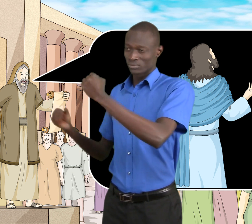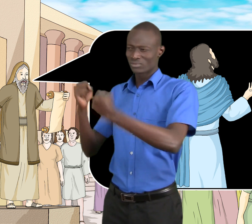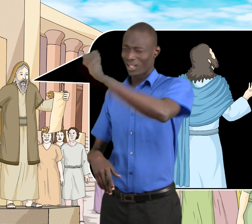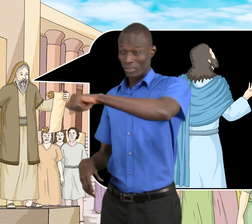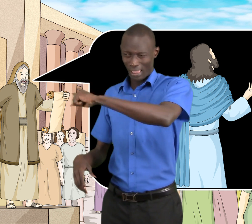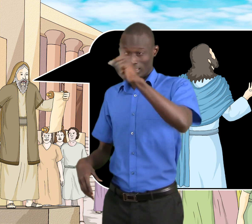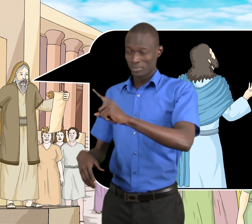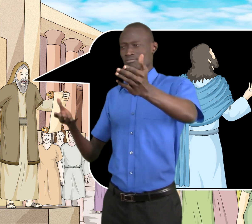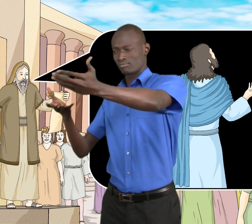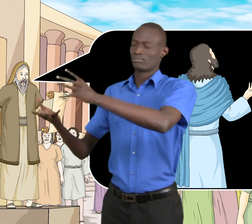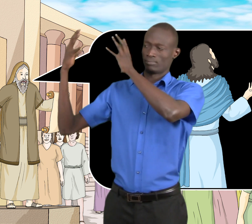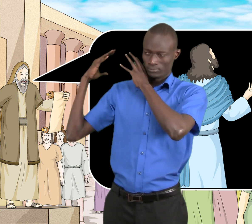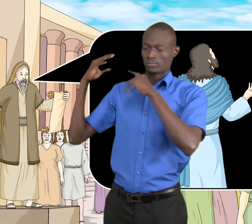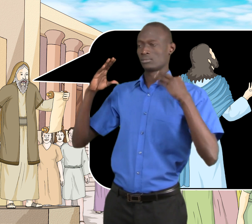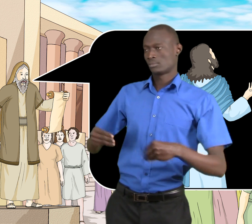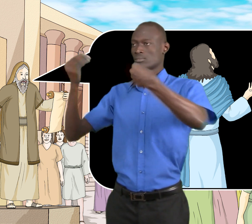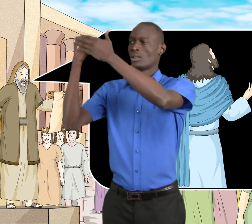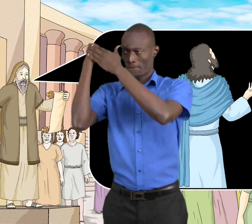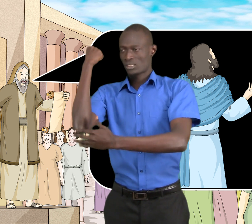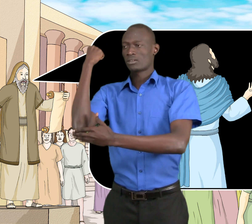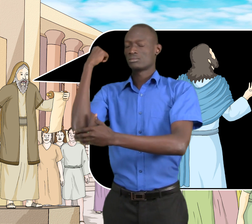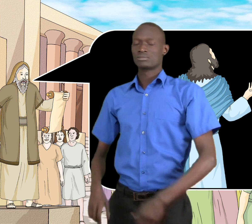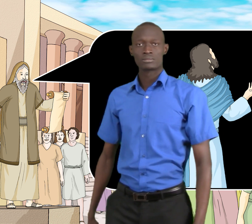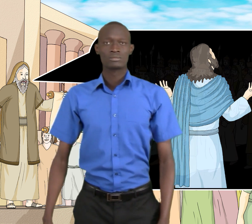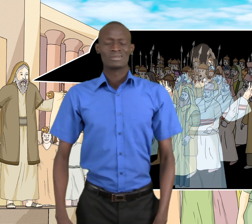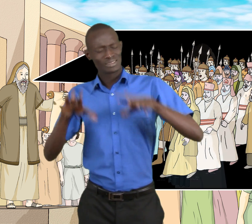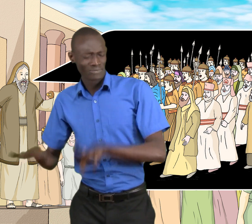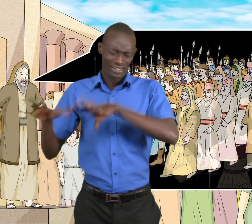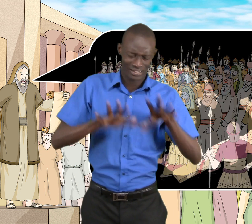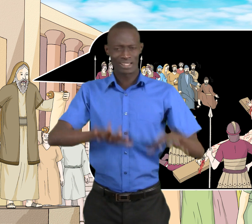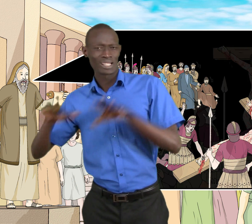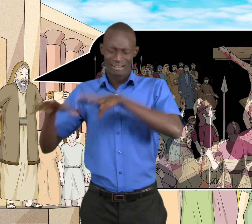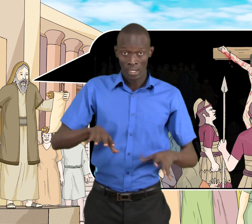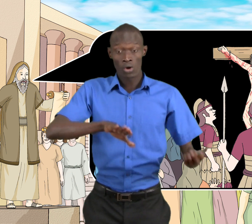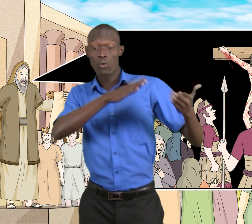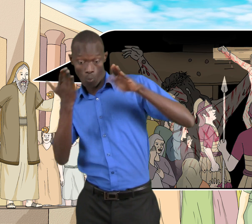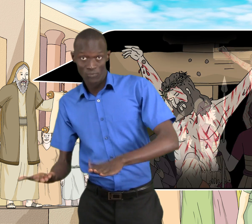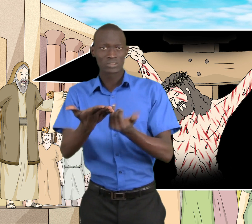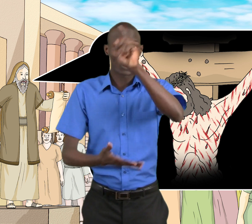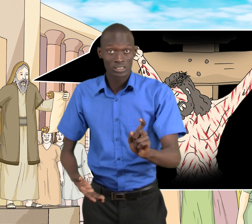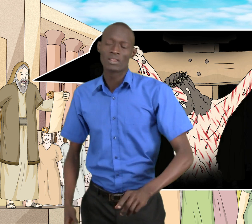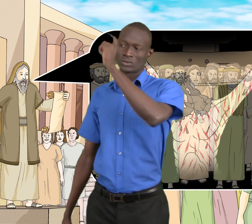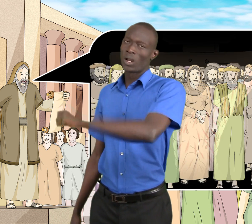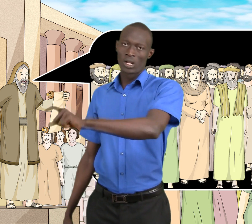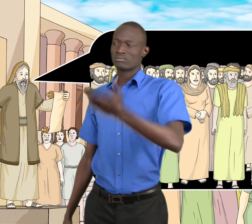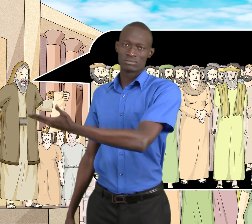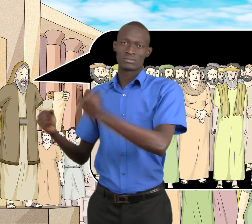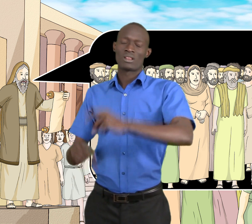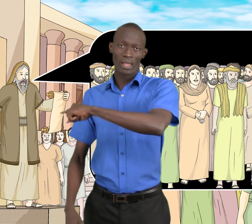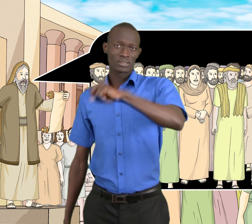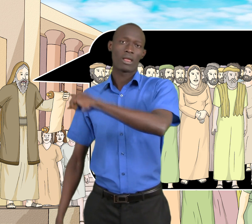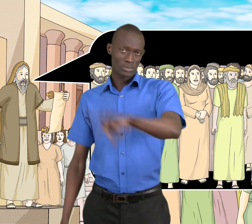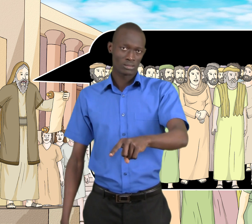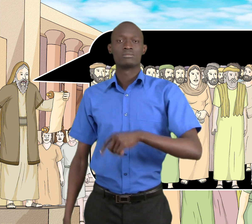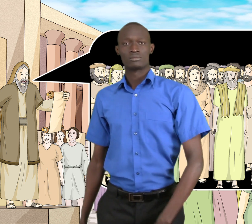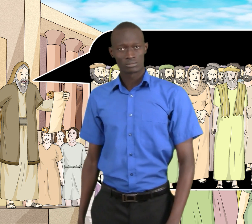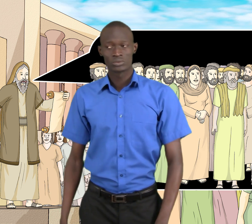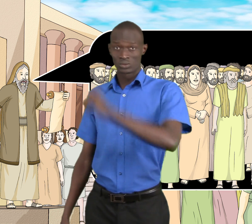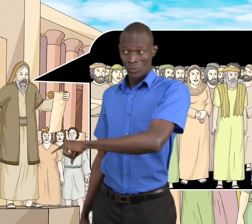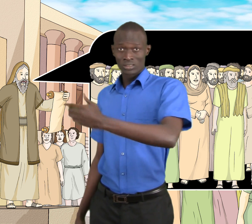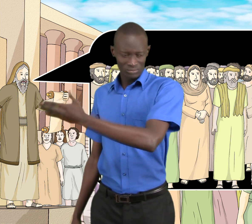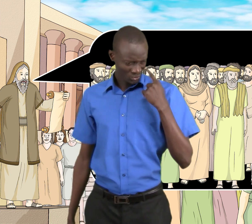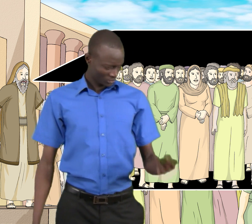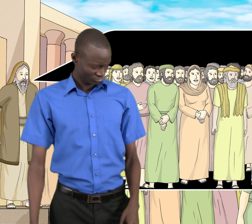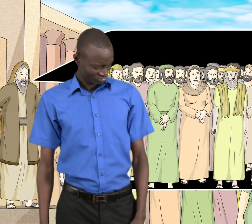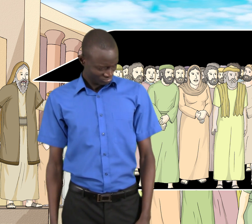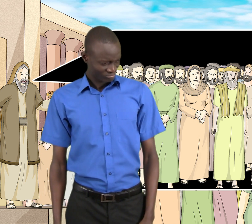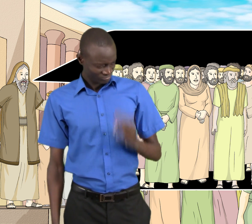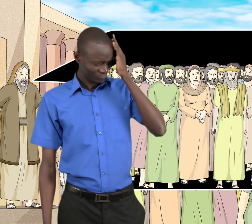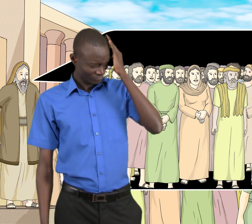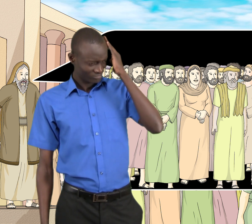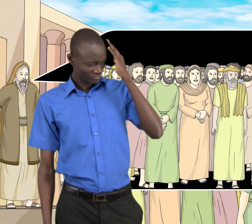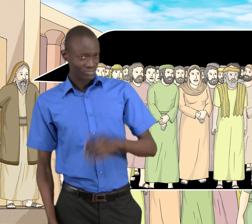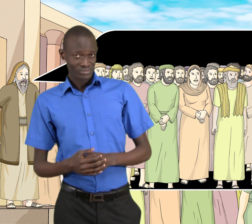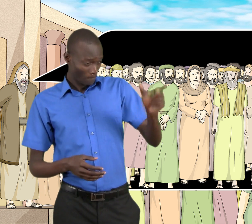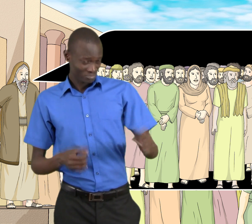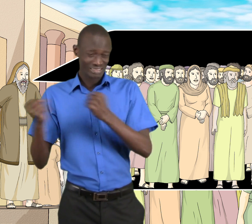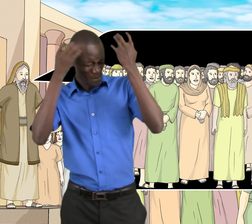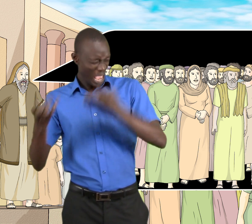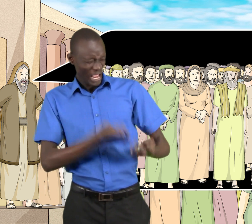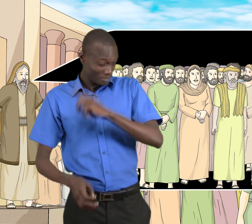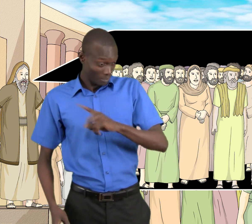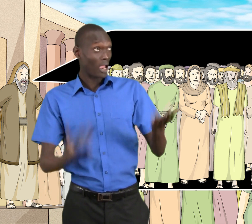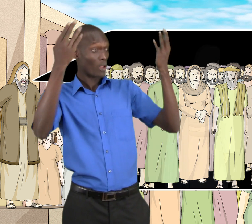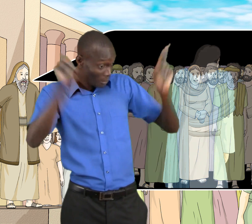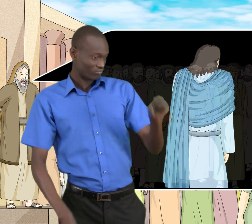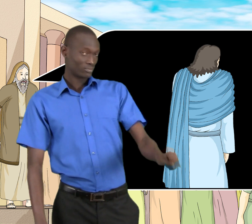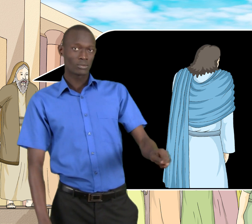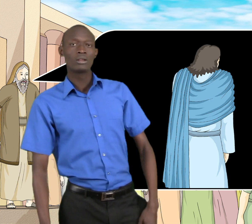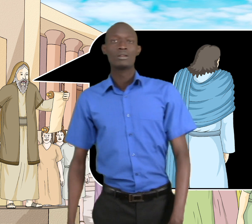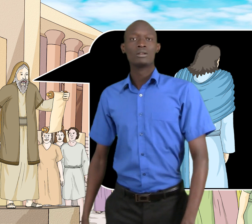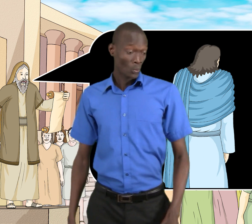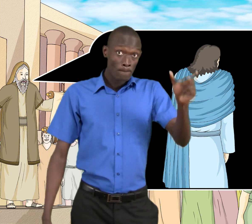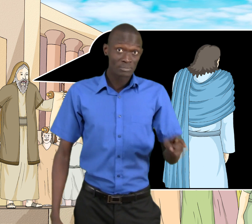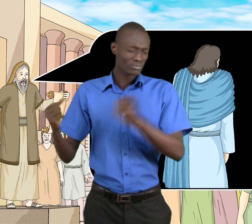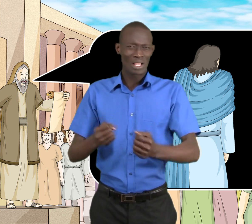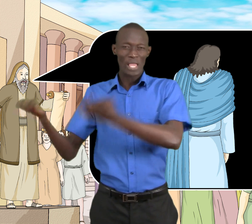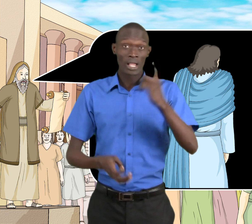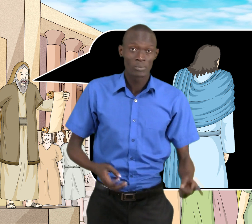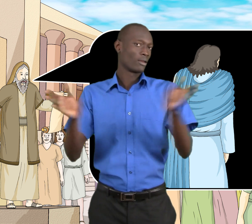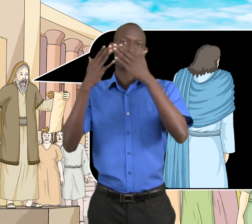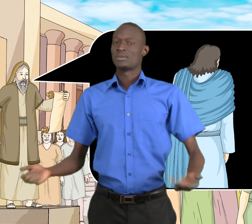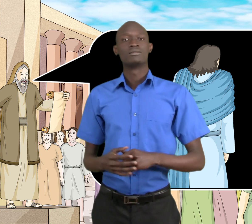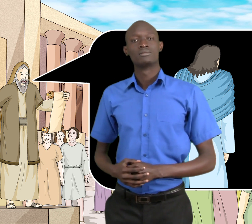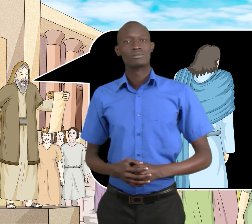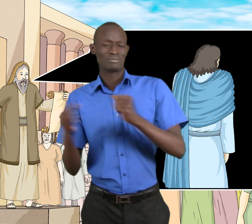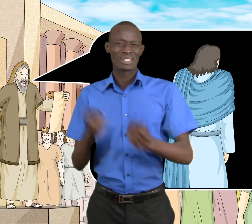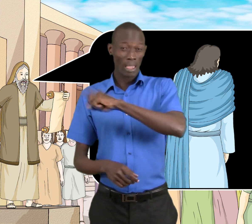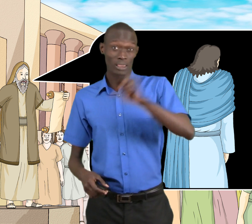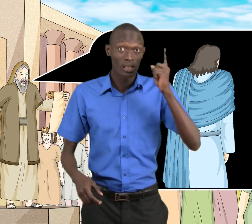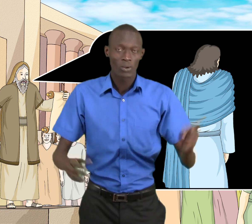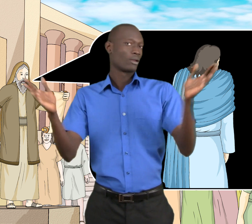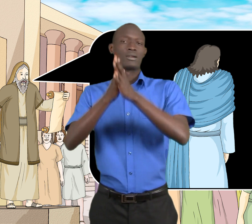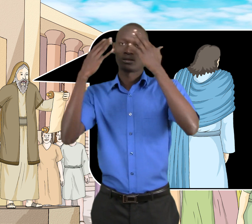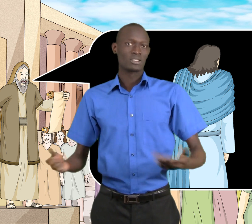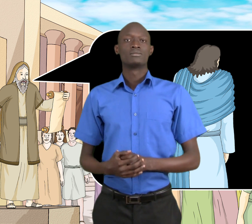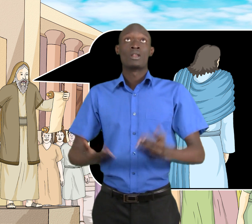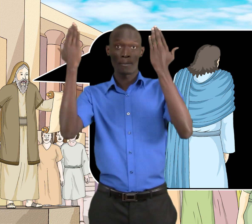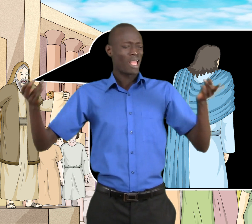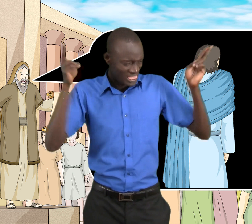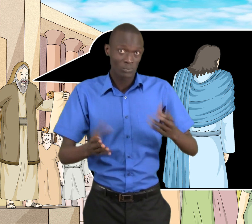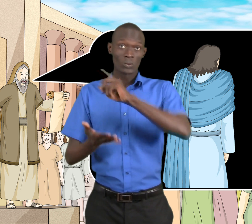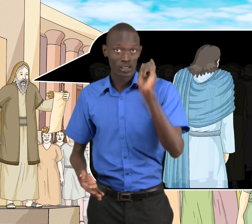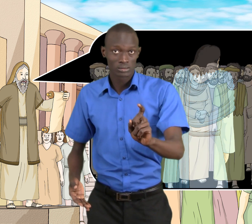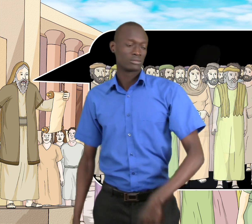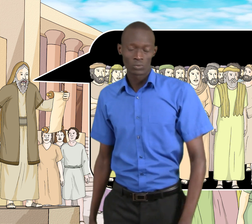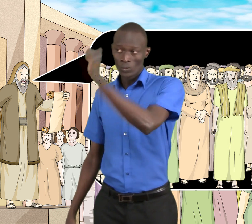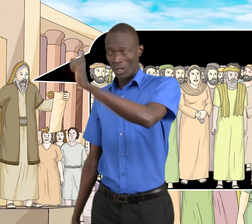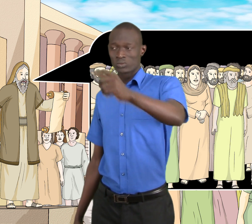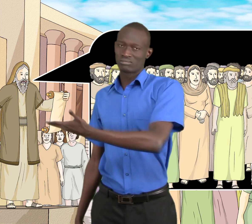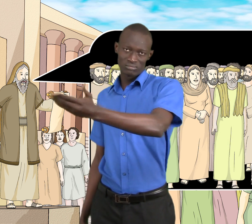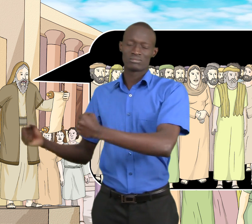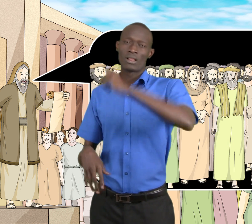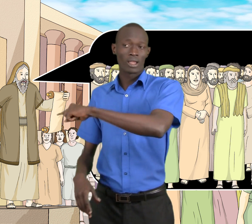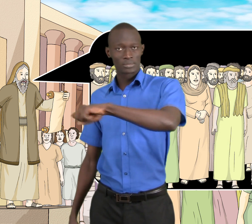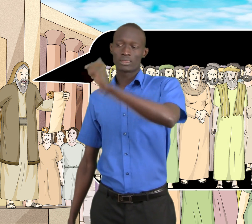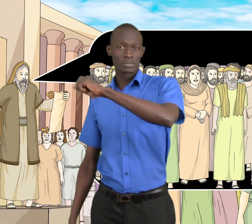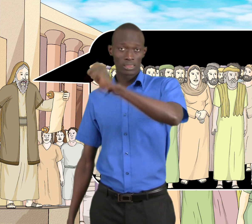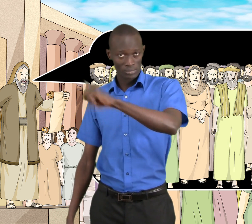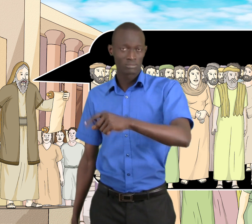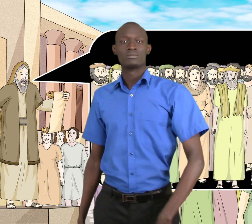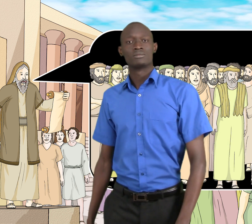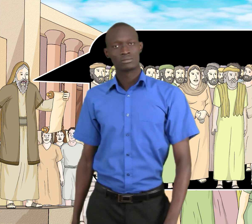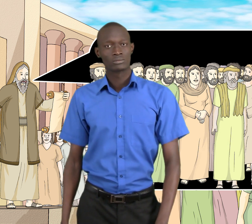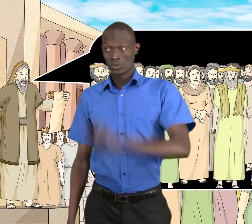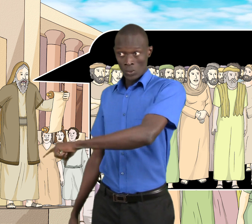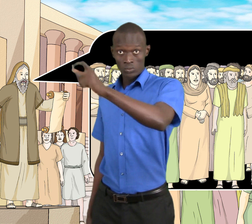By oppression and judgment He was taken away, and who can recount His descendants? For He was cut off from the land of the living;